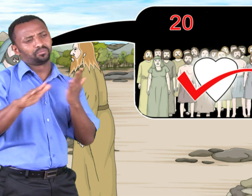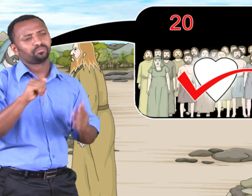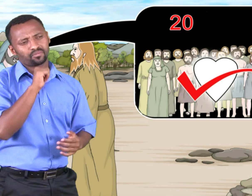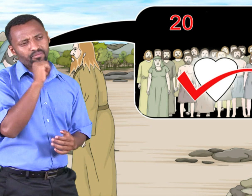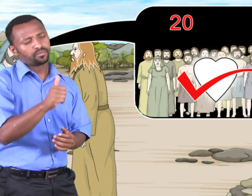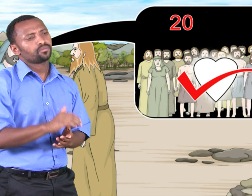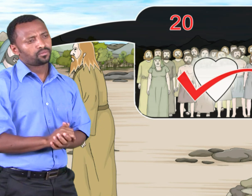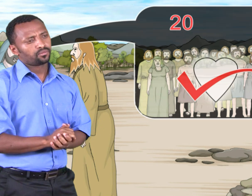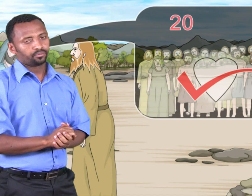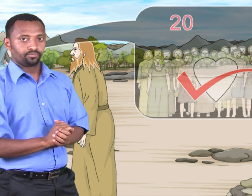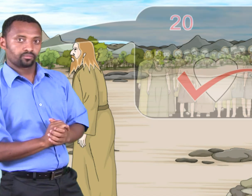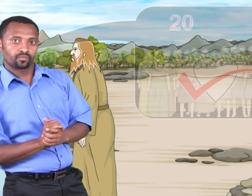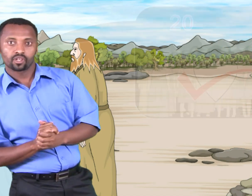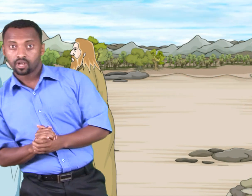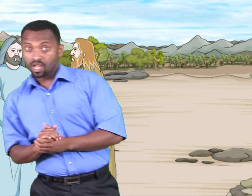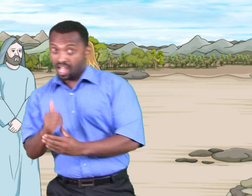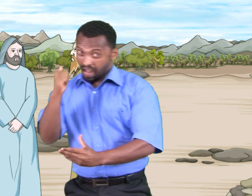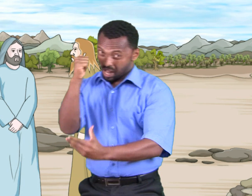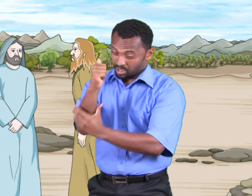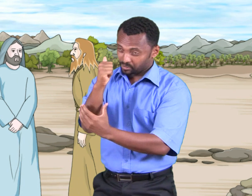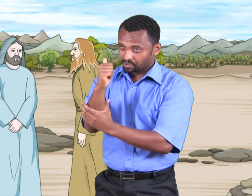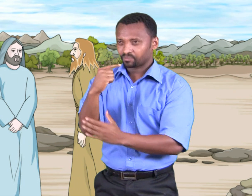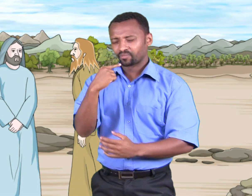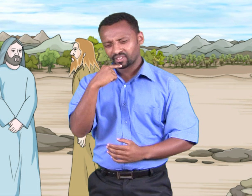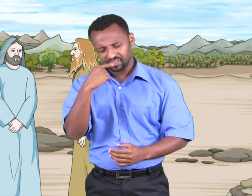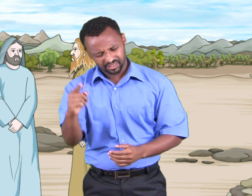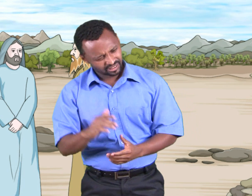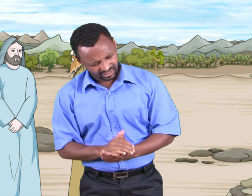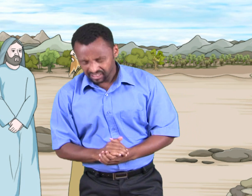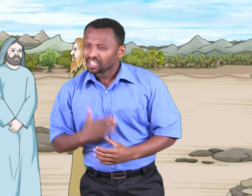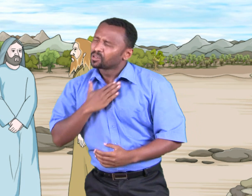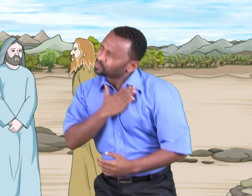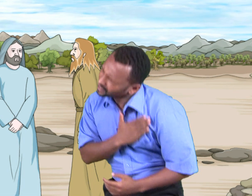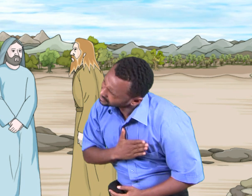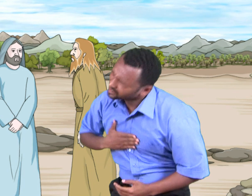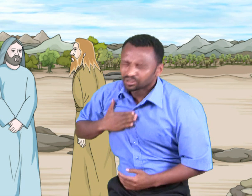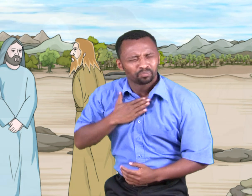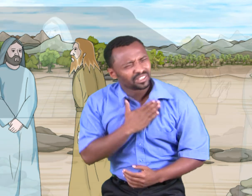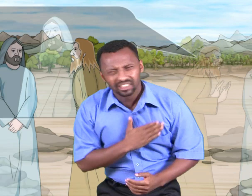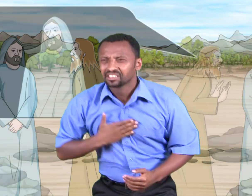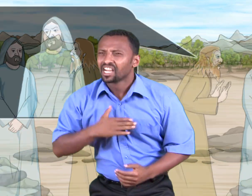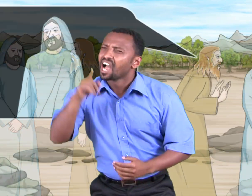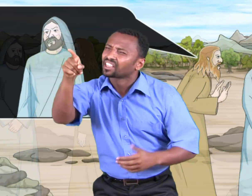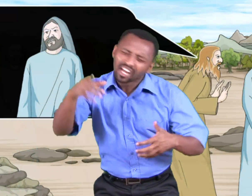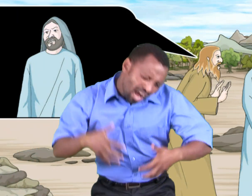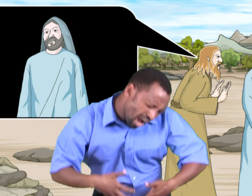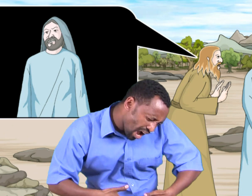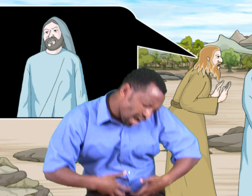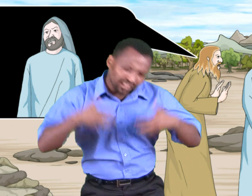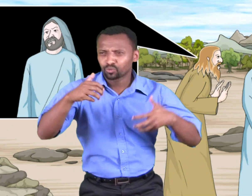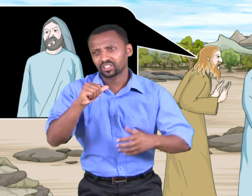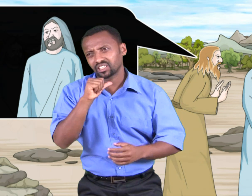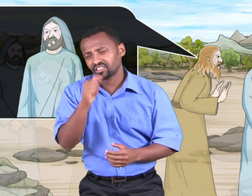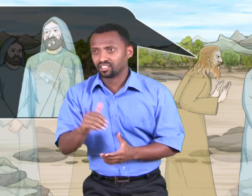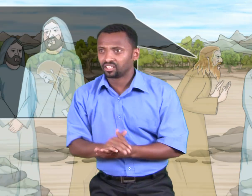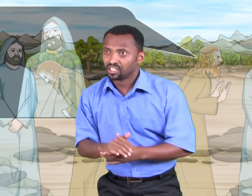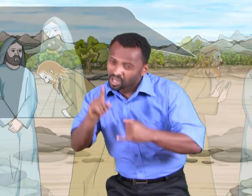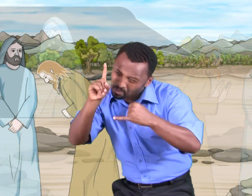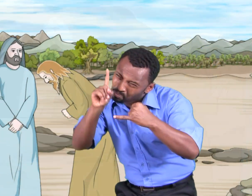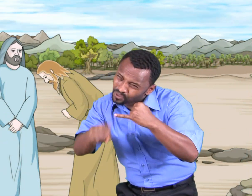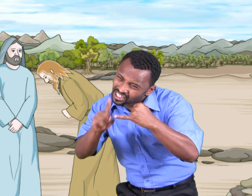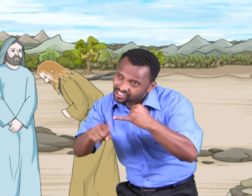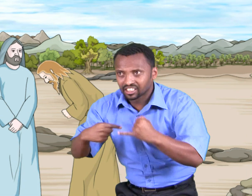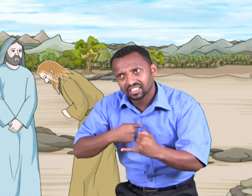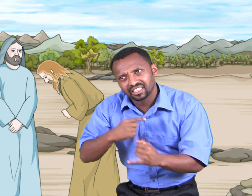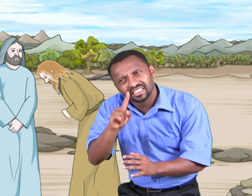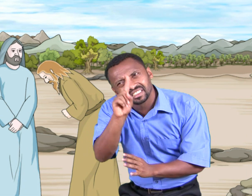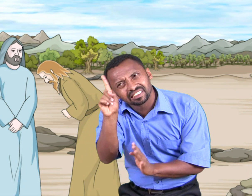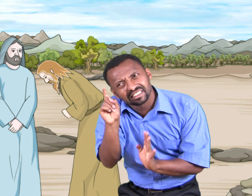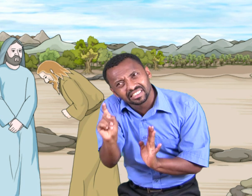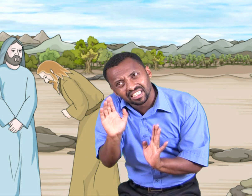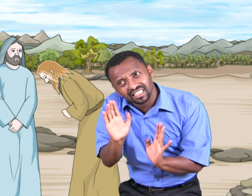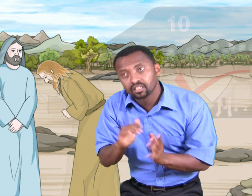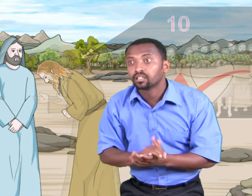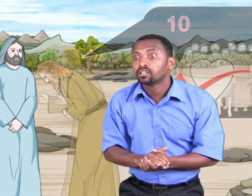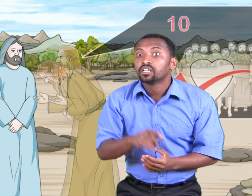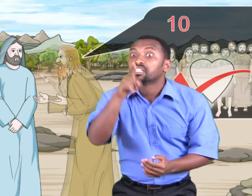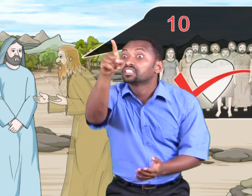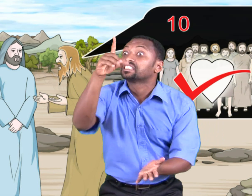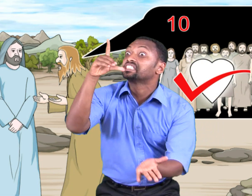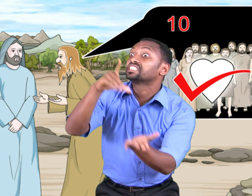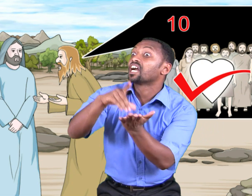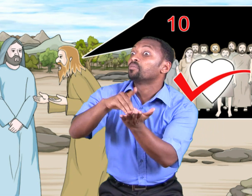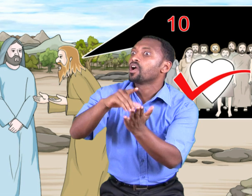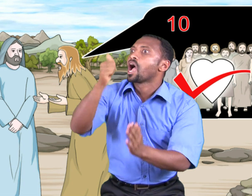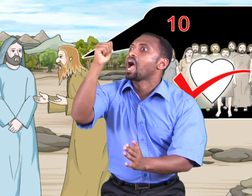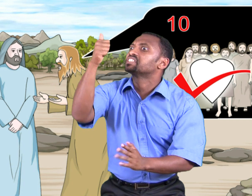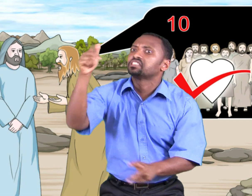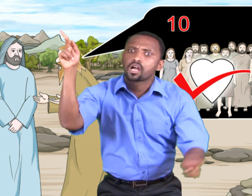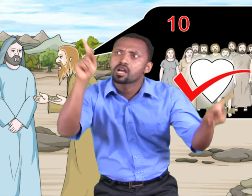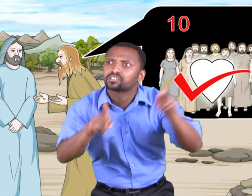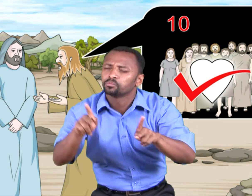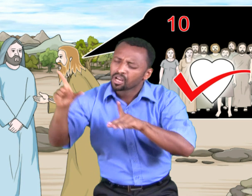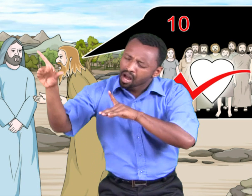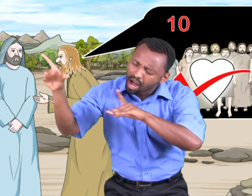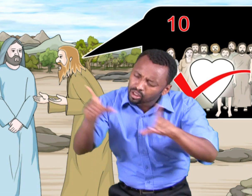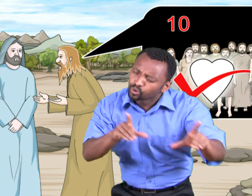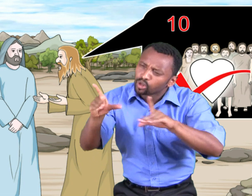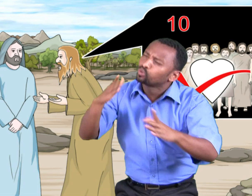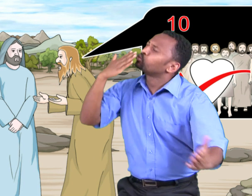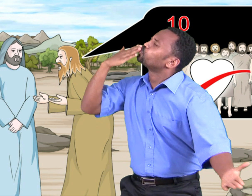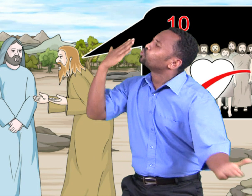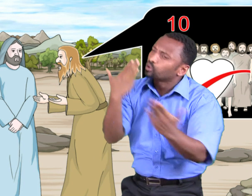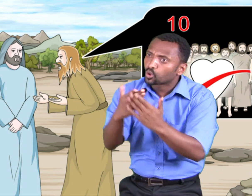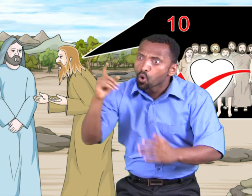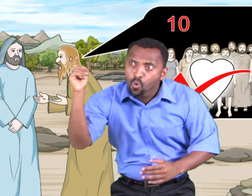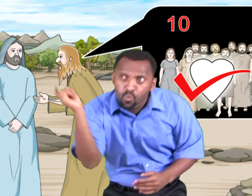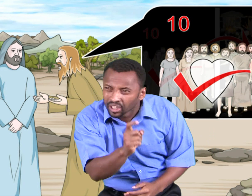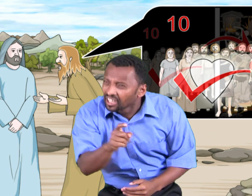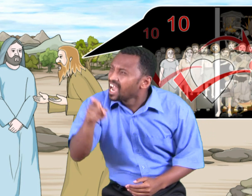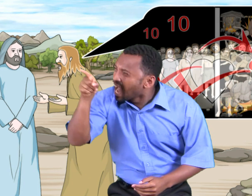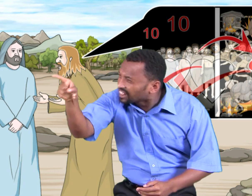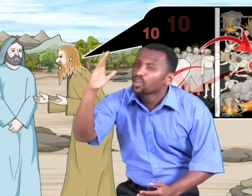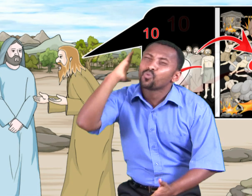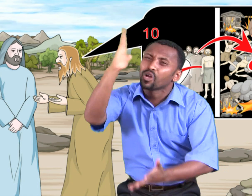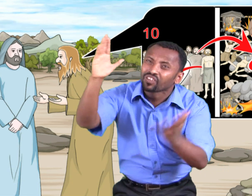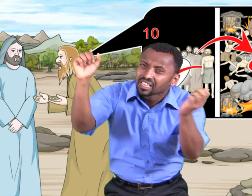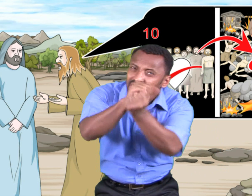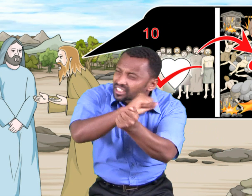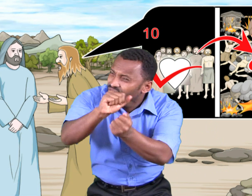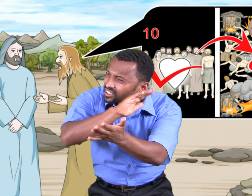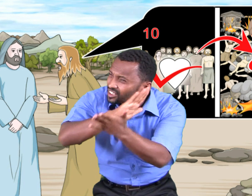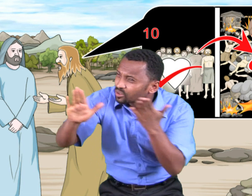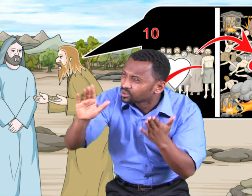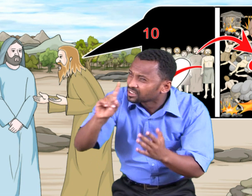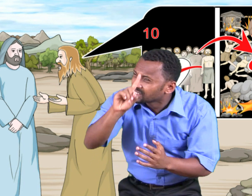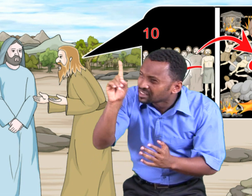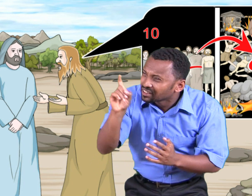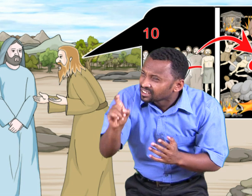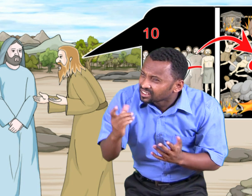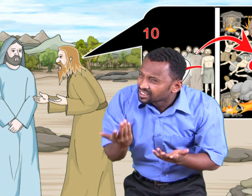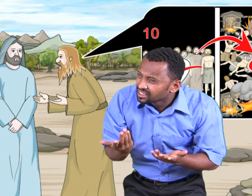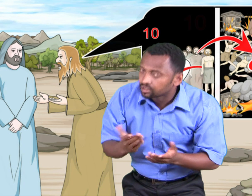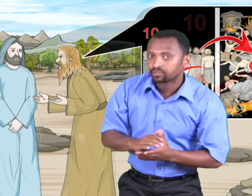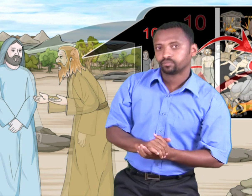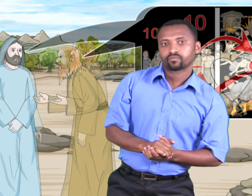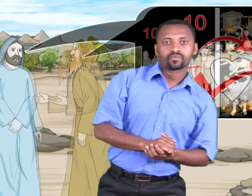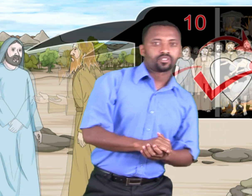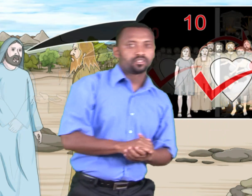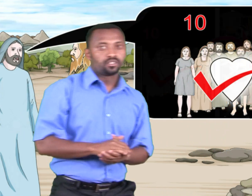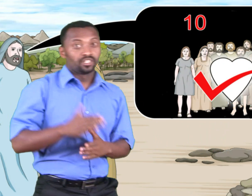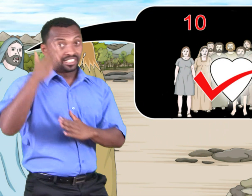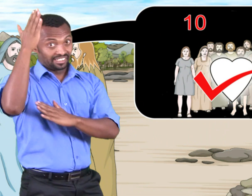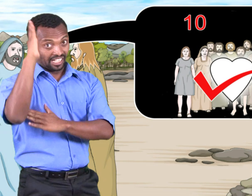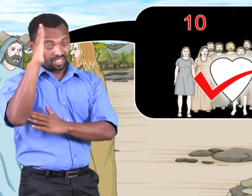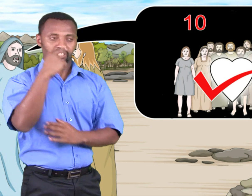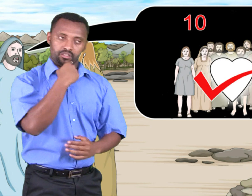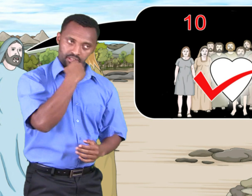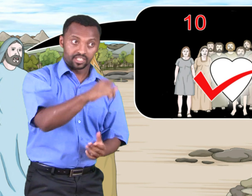Finally, Abraham said, “May the Lord not be angry, but let me speak once more. Suppose ten are found there?”